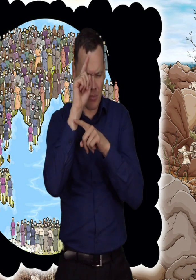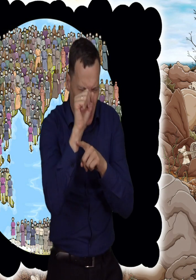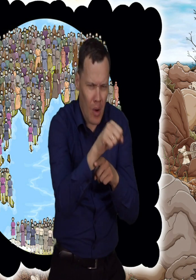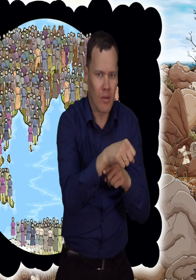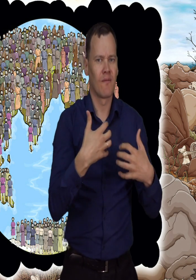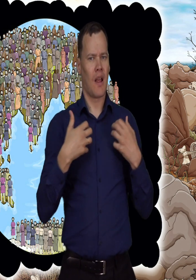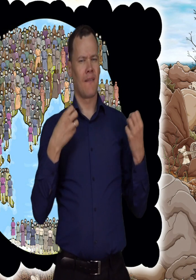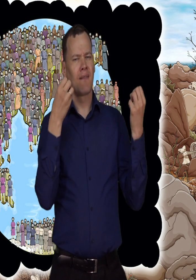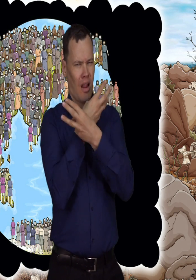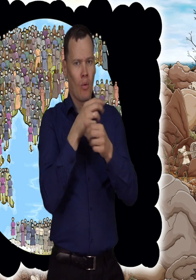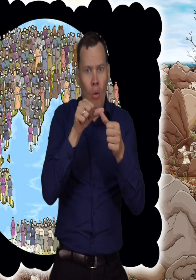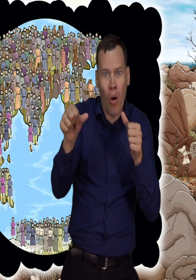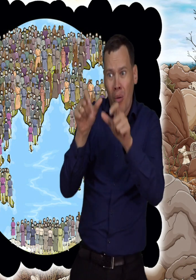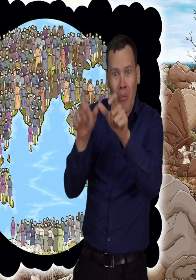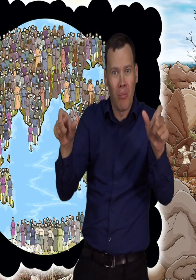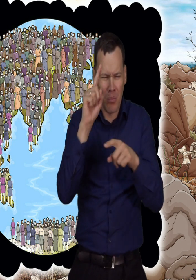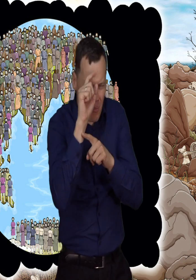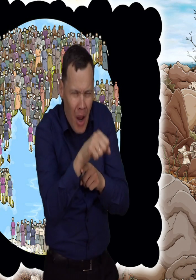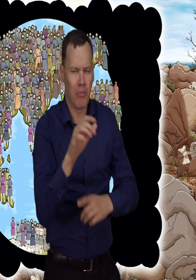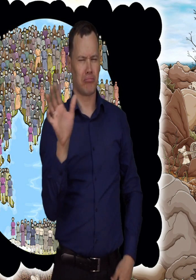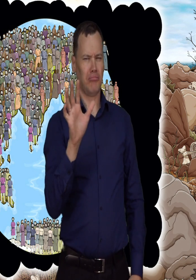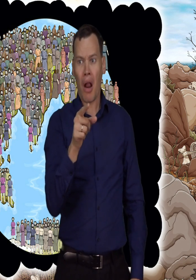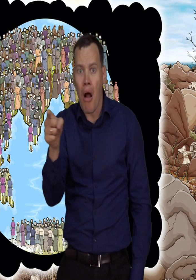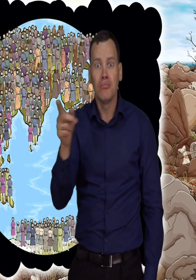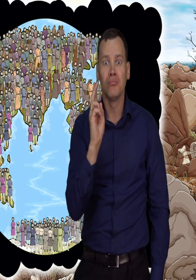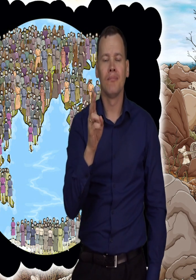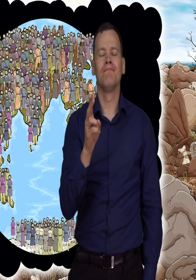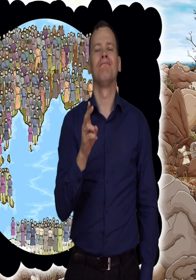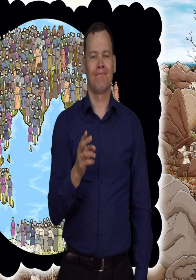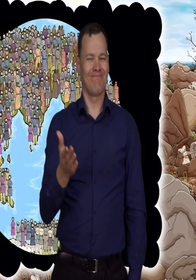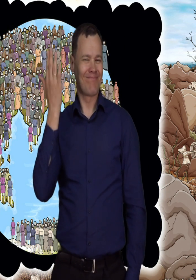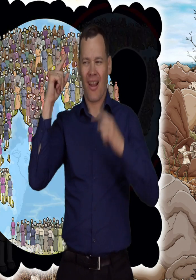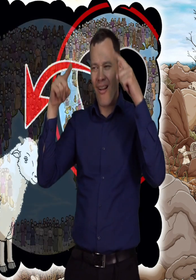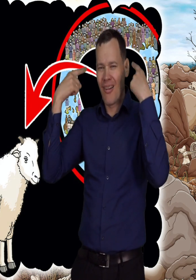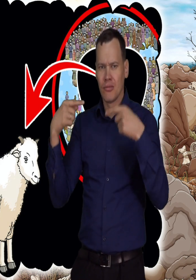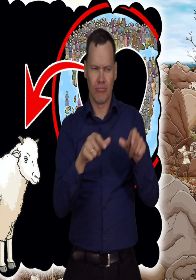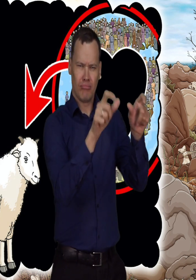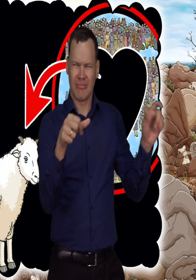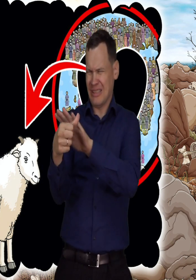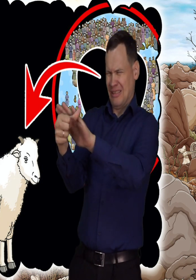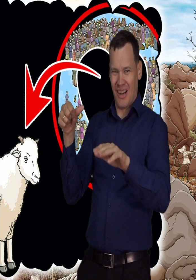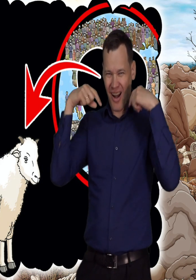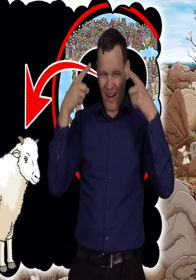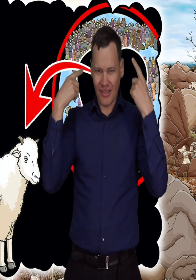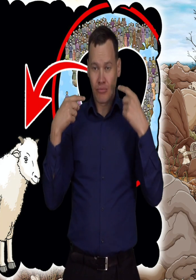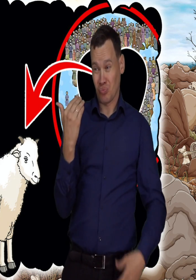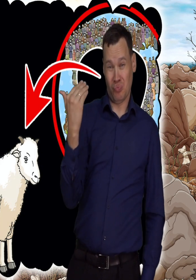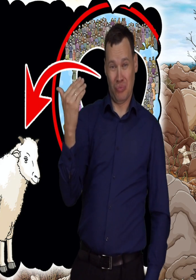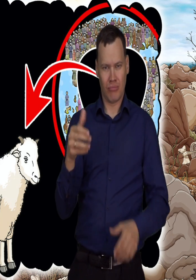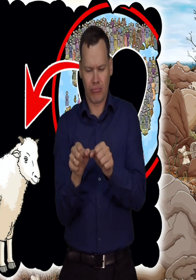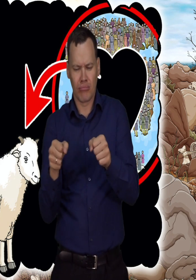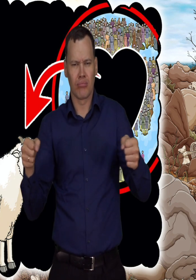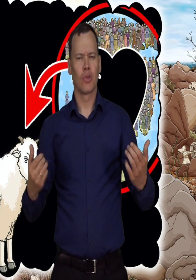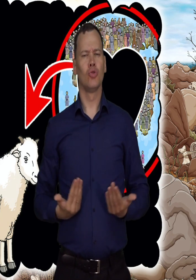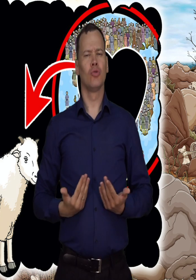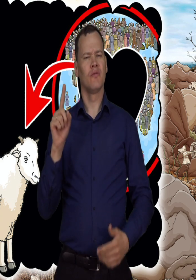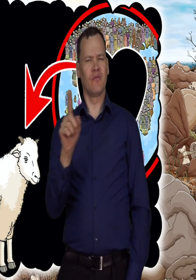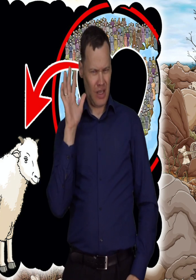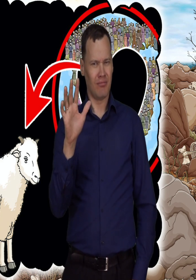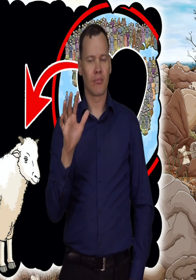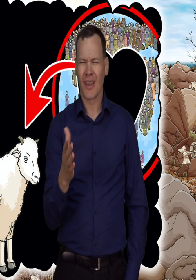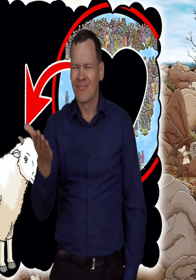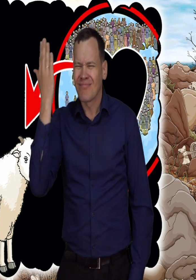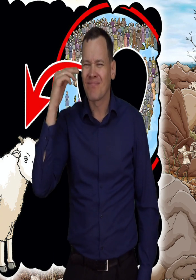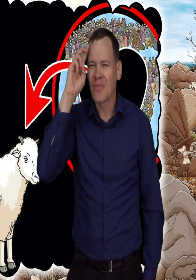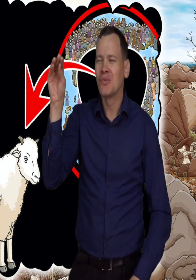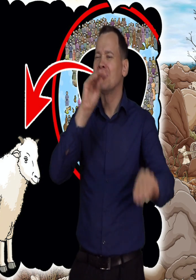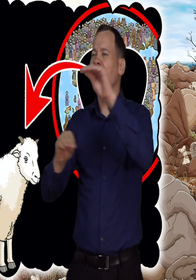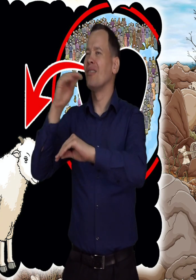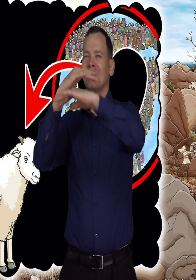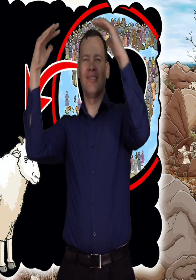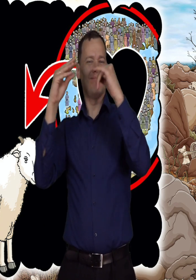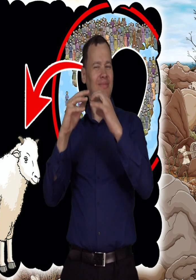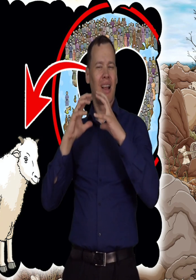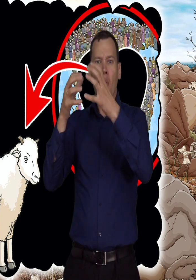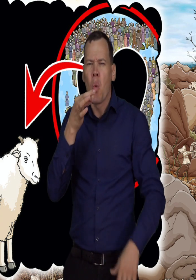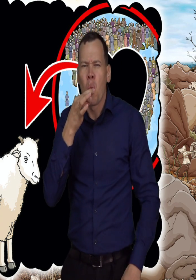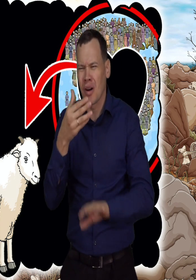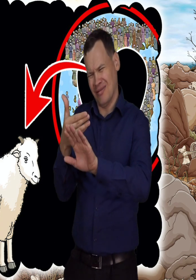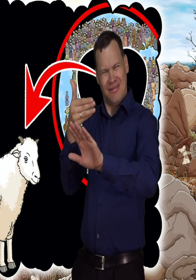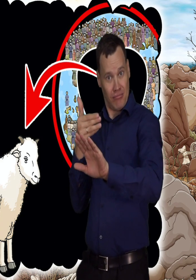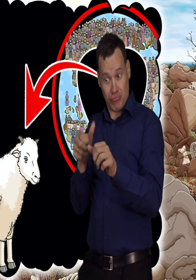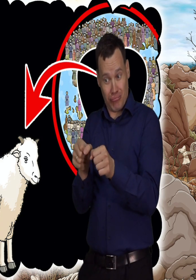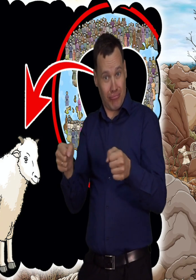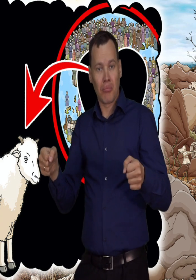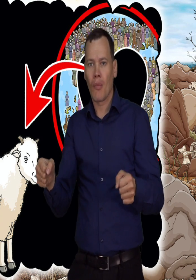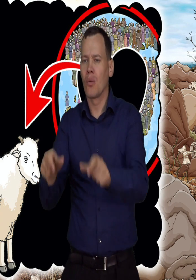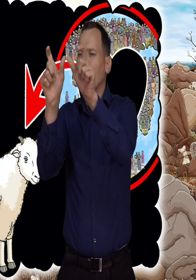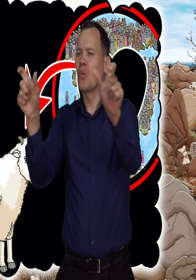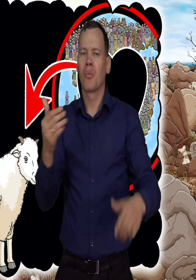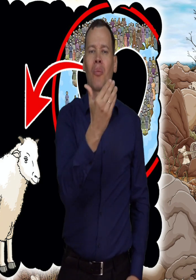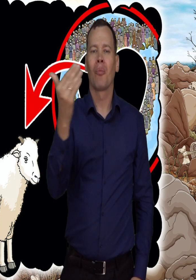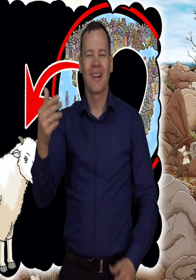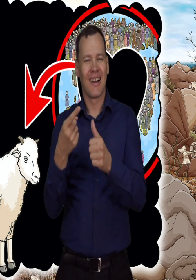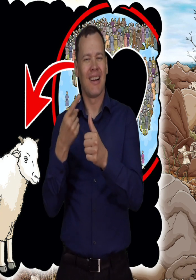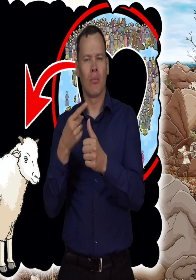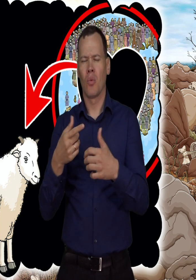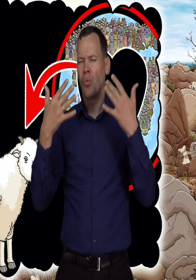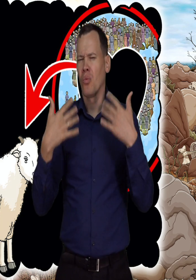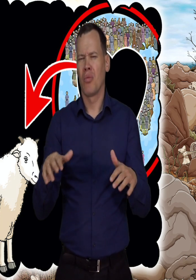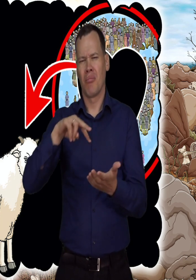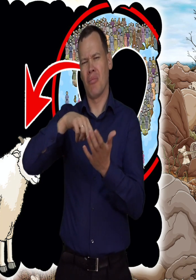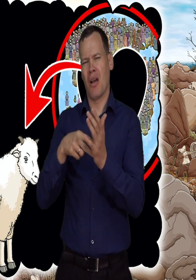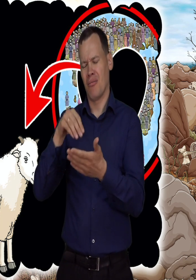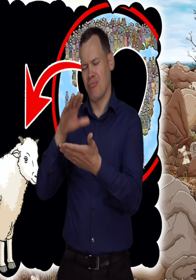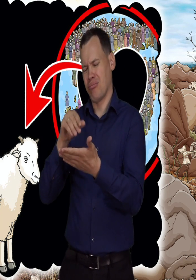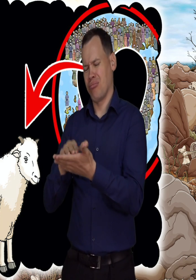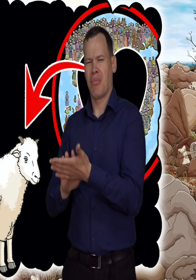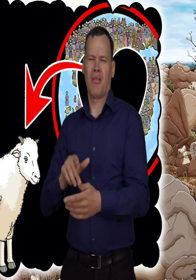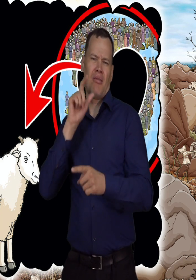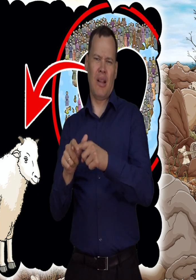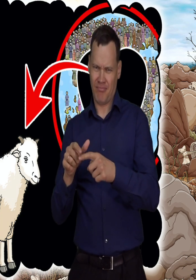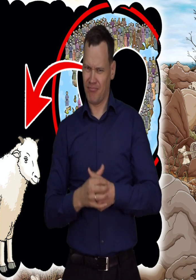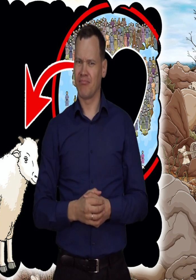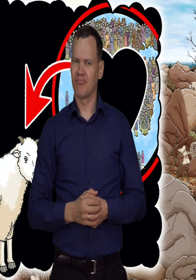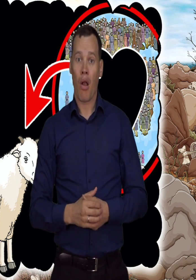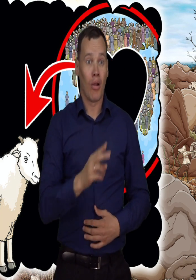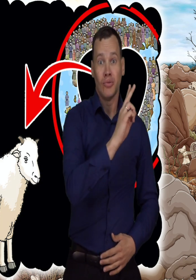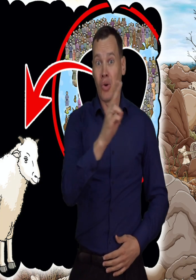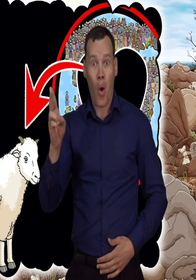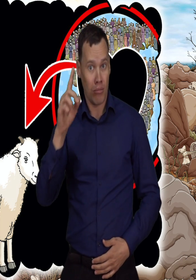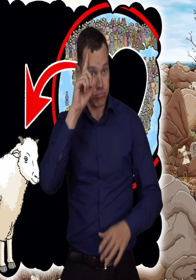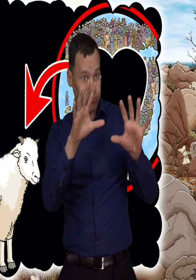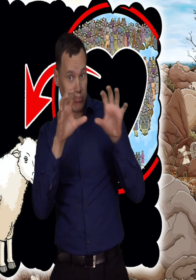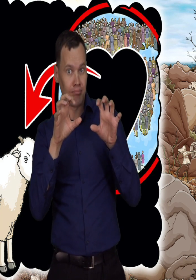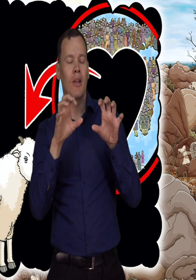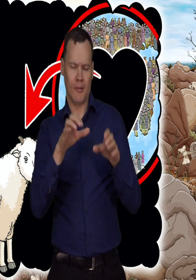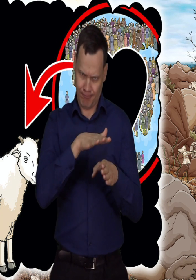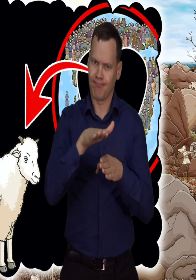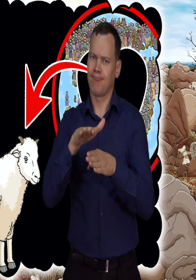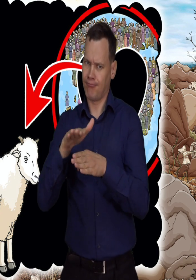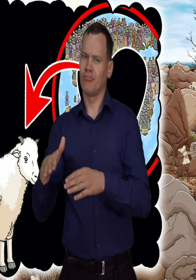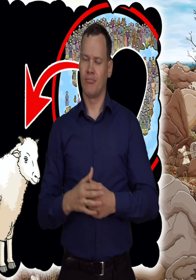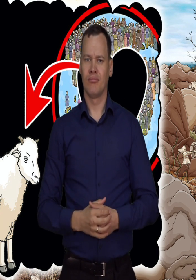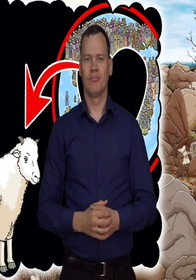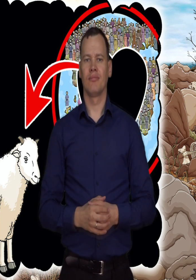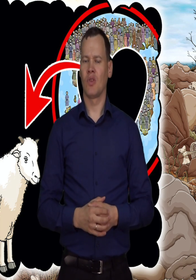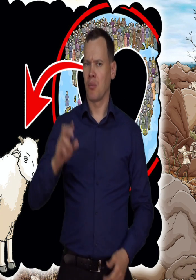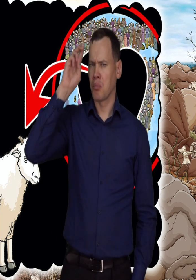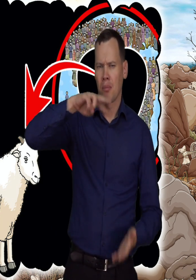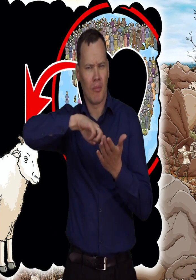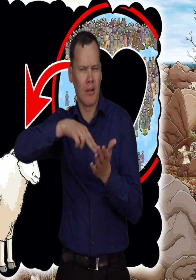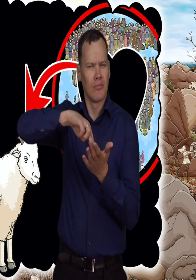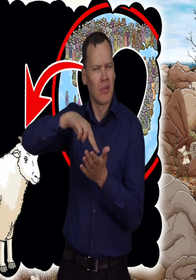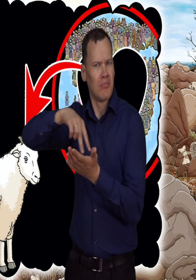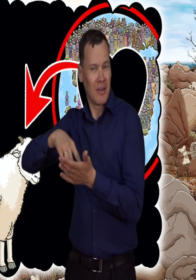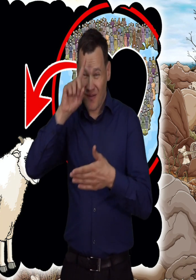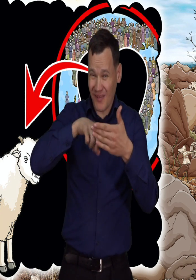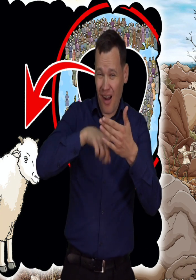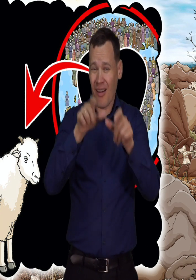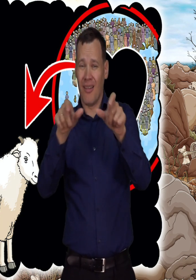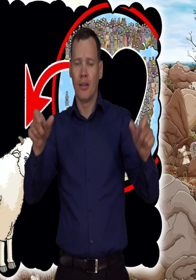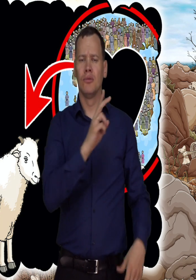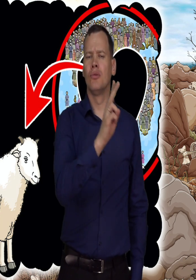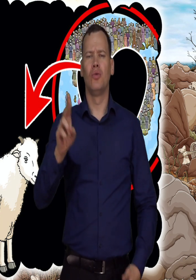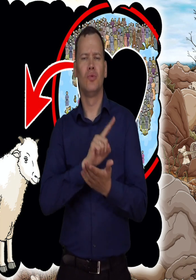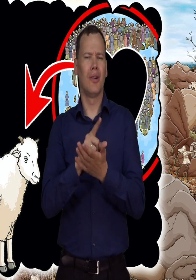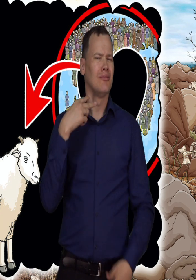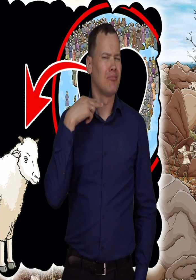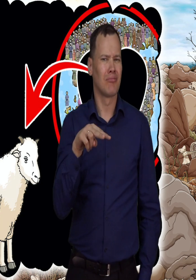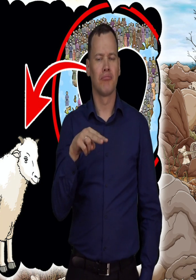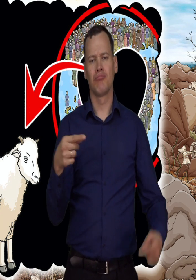And all who dwell on the earth will worship the beast—all whose names have not been written from the foundation of the world in the Book of Life belonging to the Lamb who was slain.